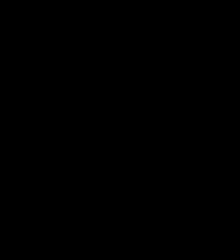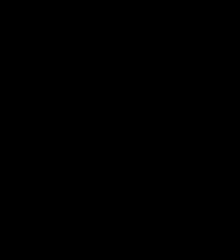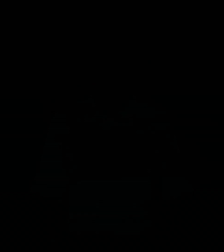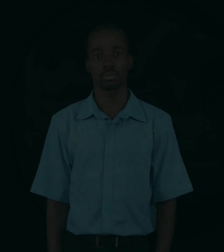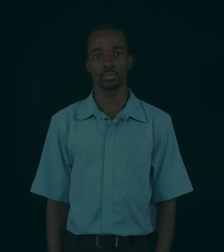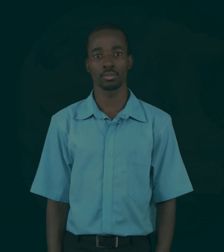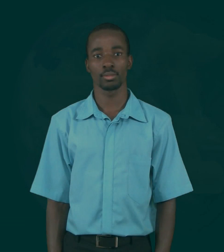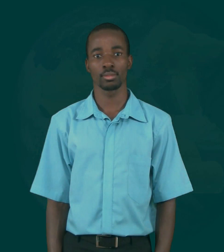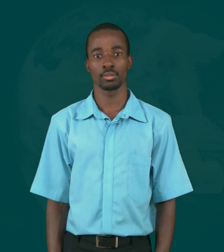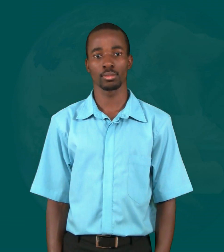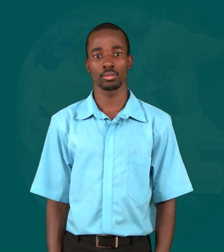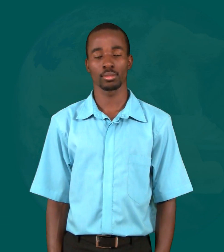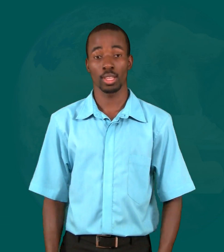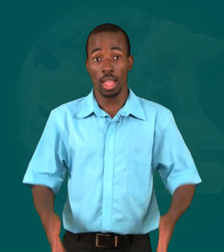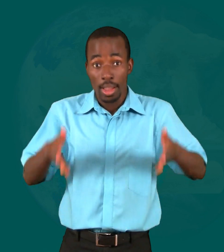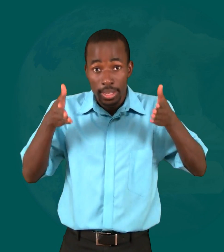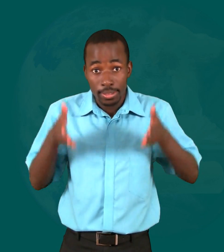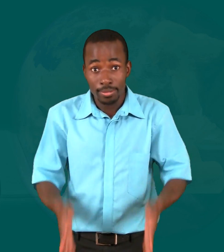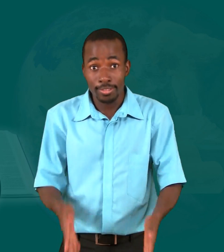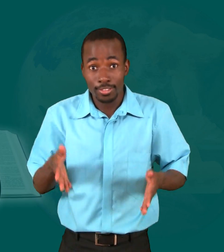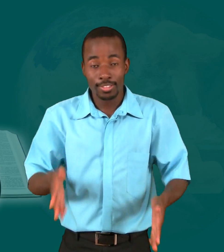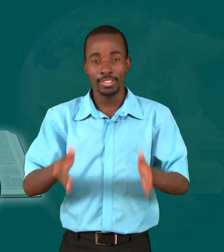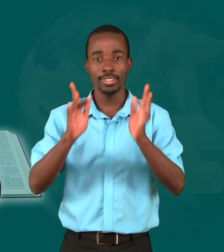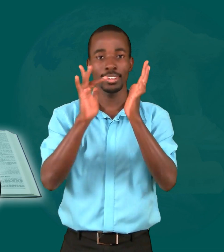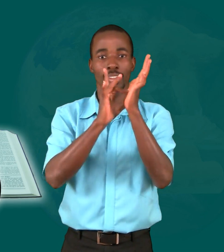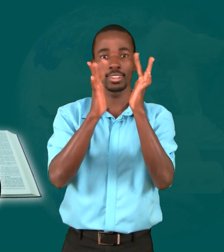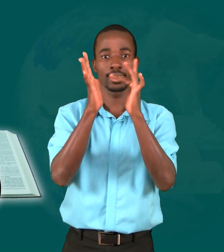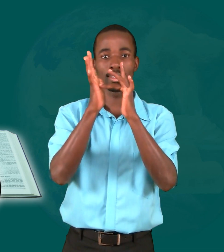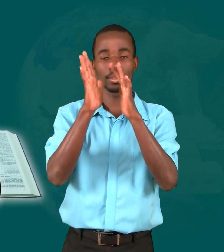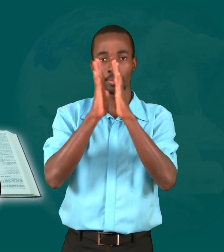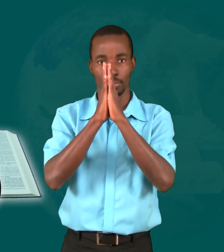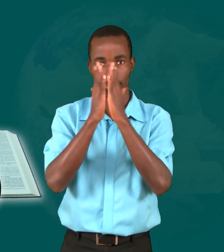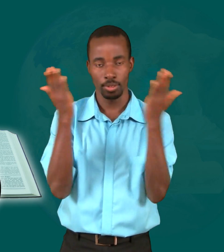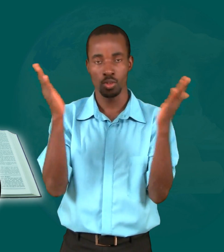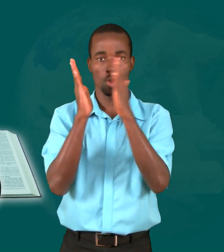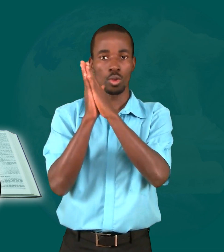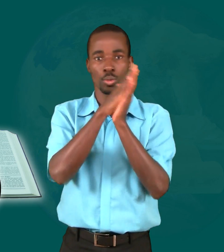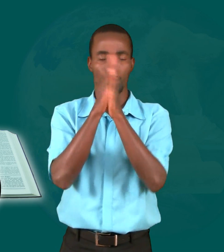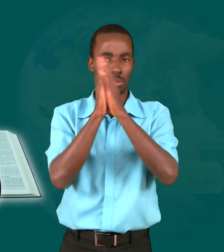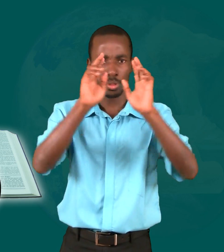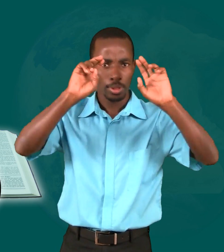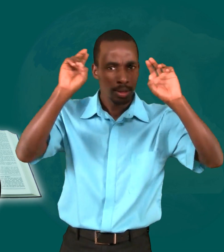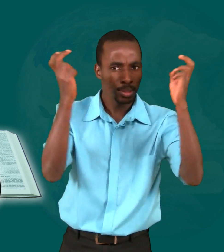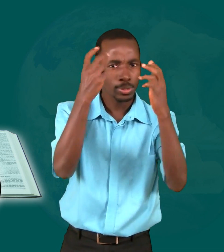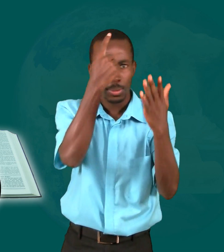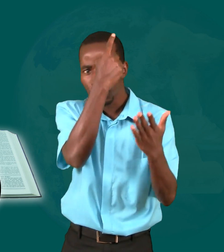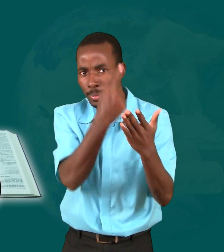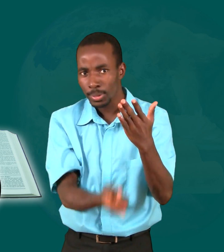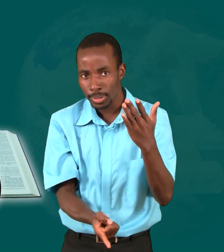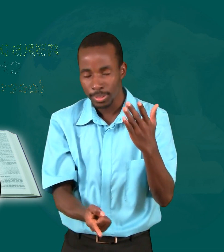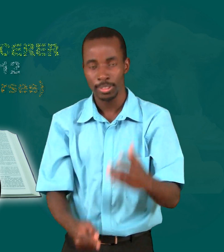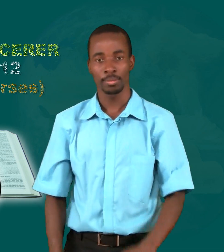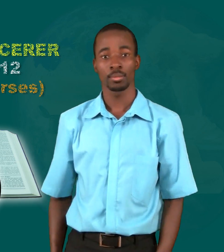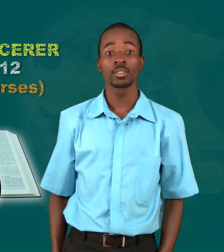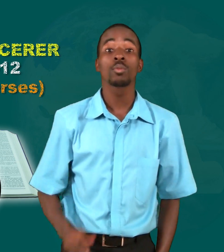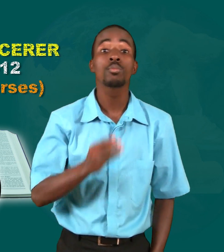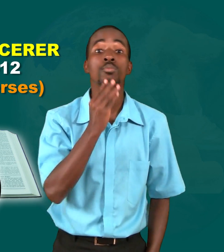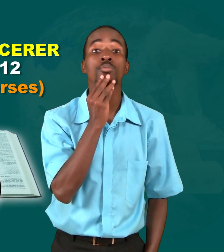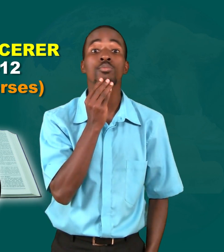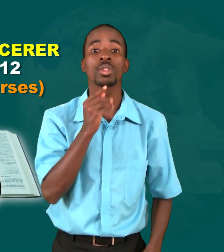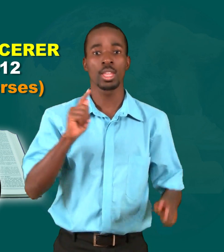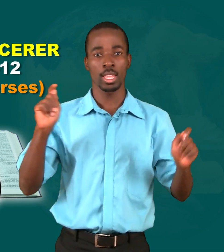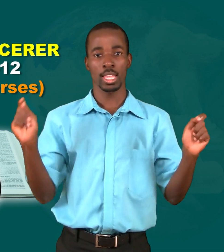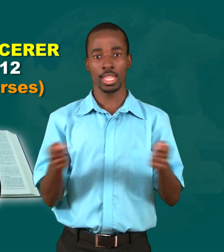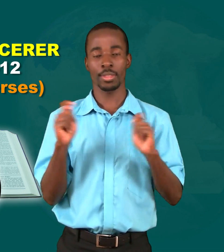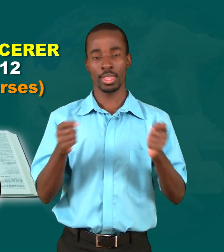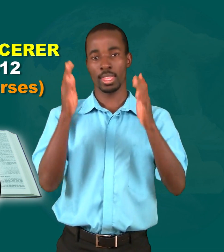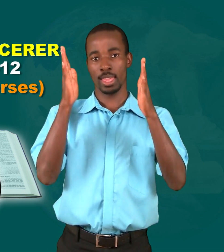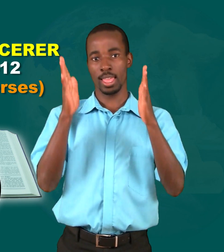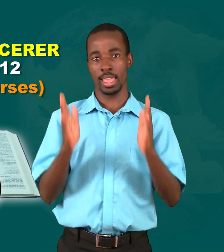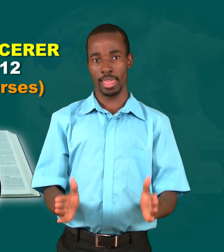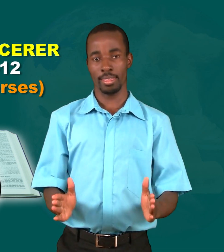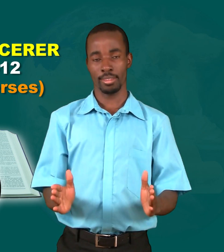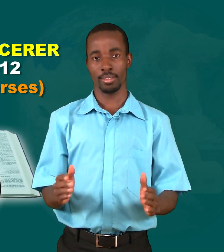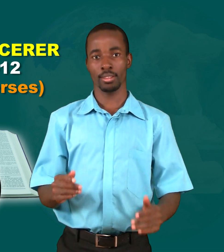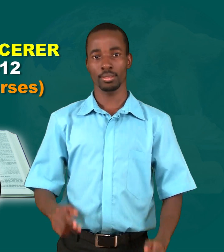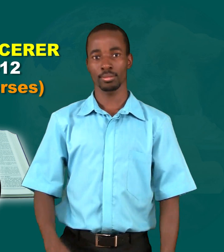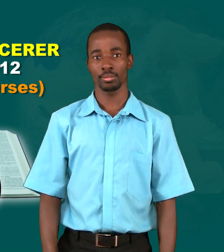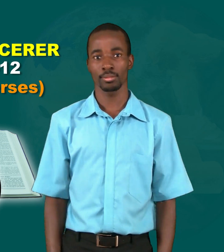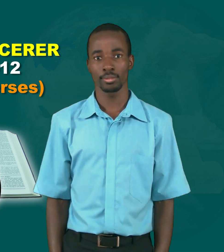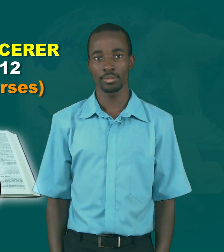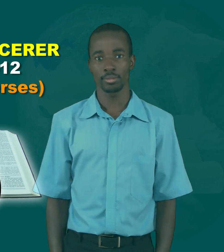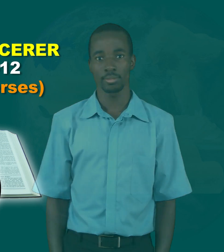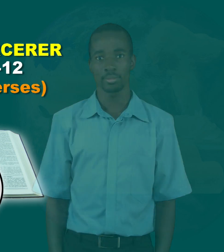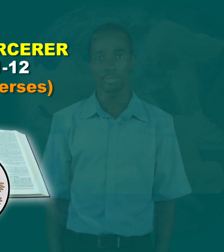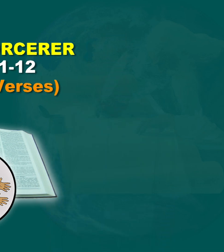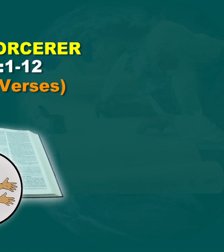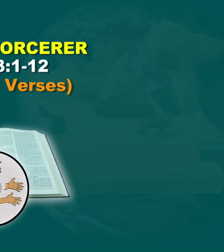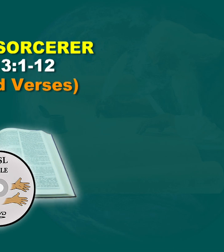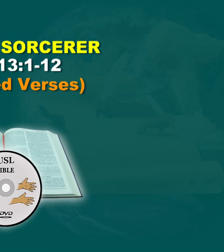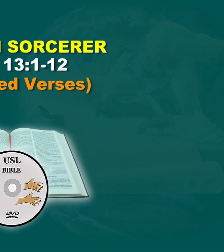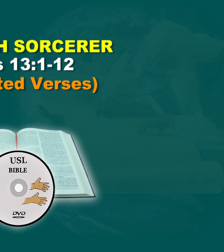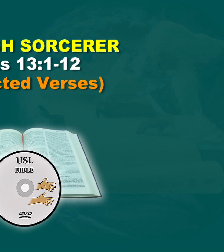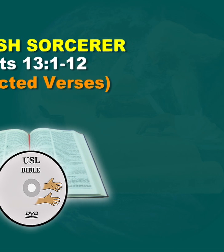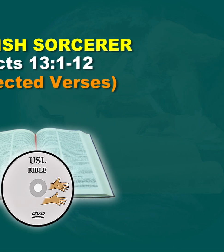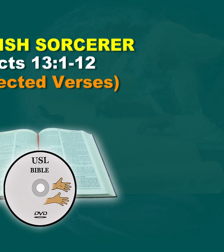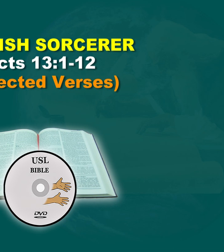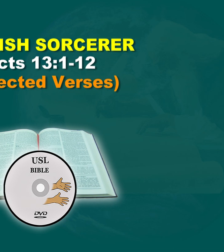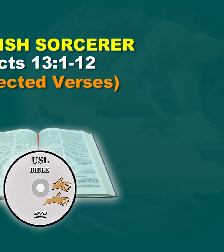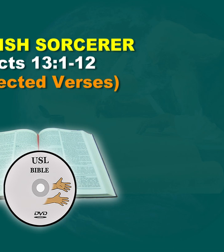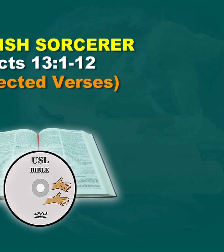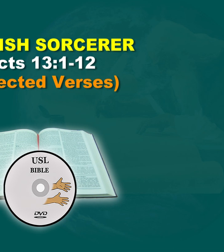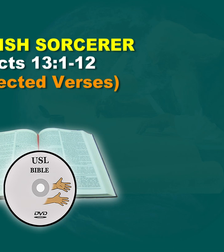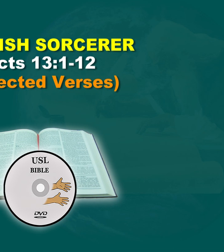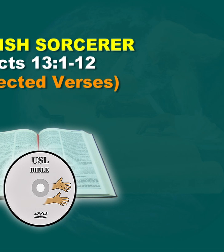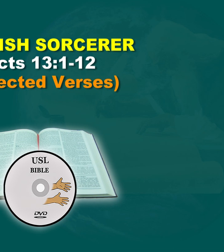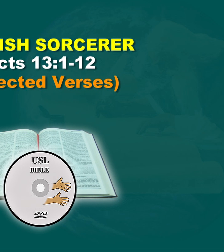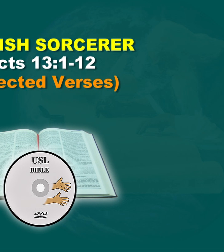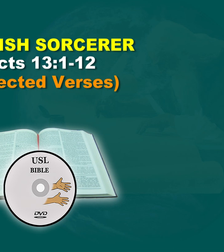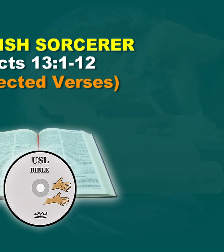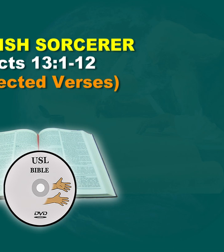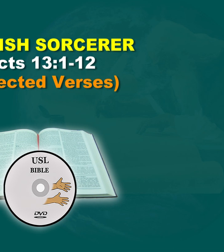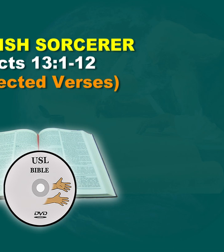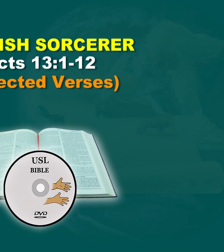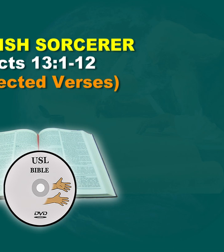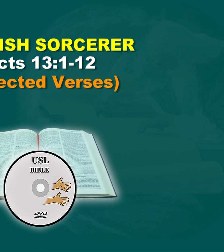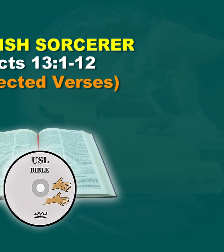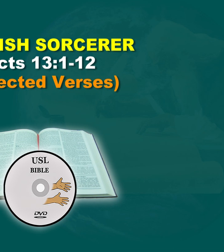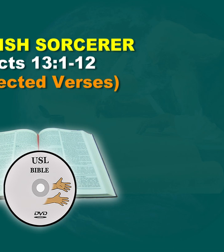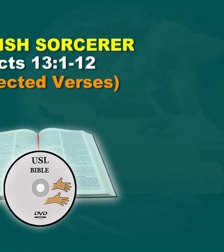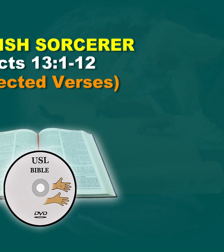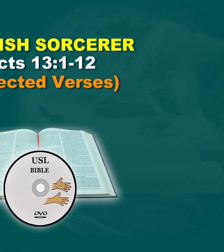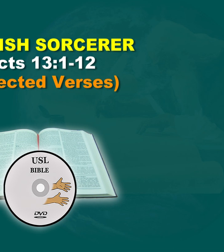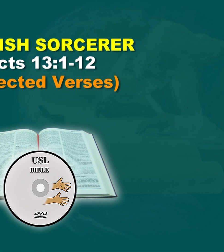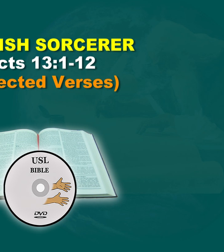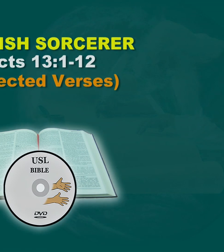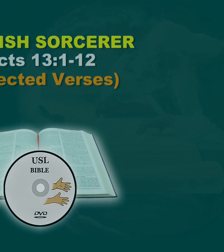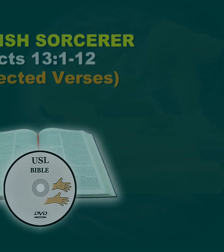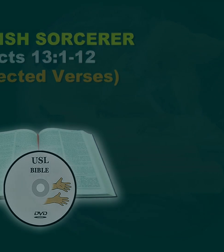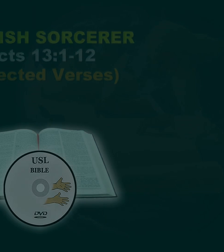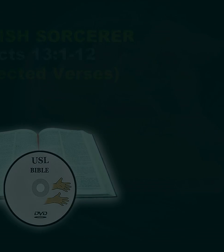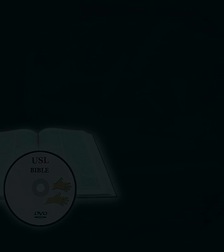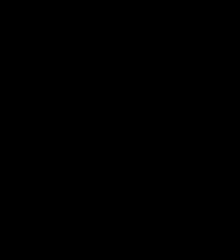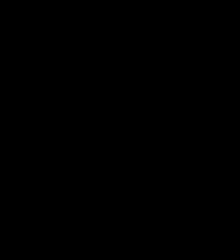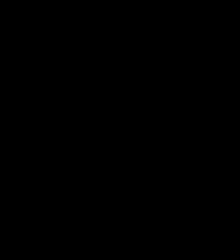Paul and Barnabas' mission and a Jewish sorcerer